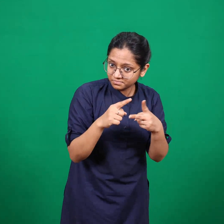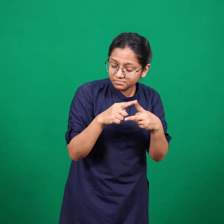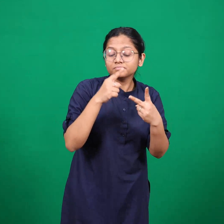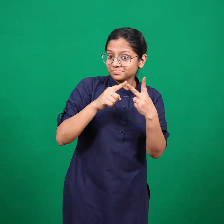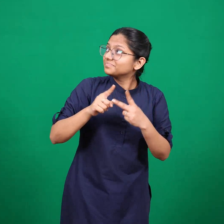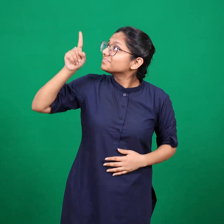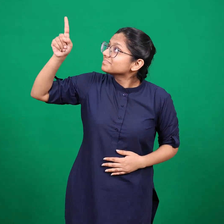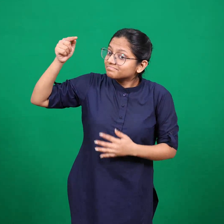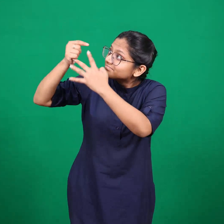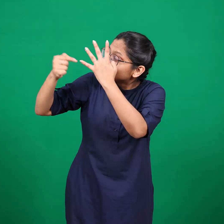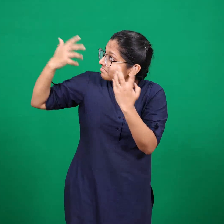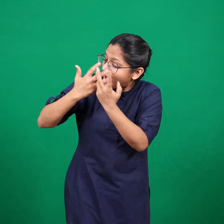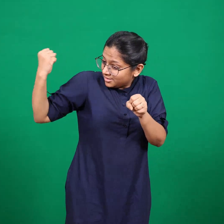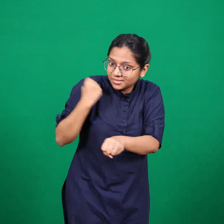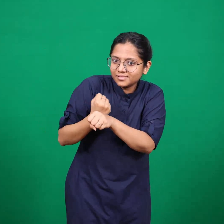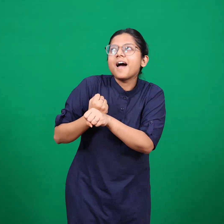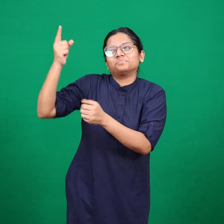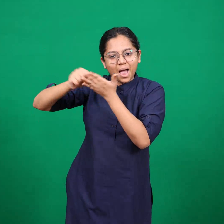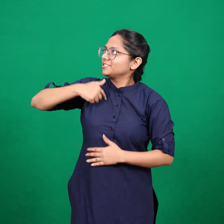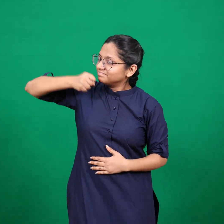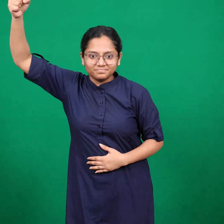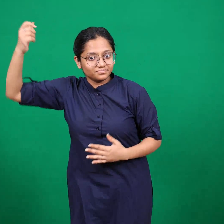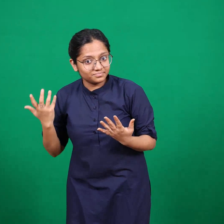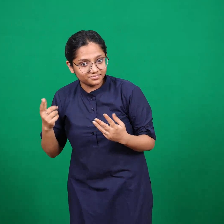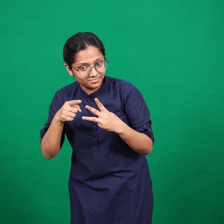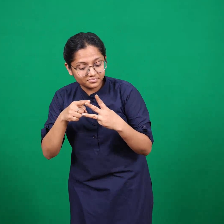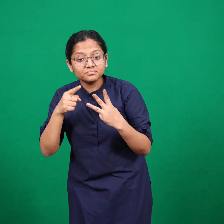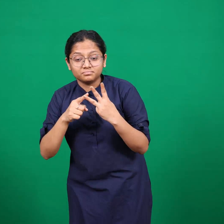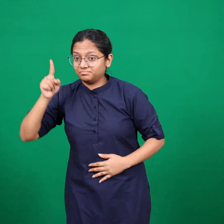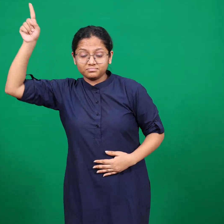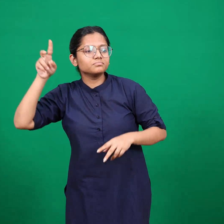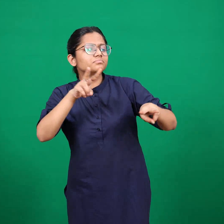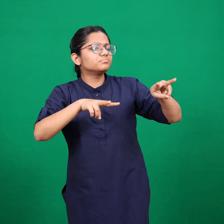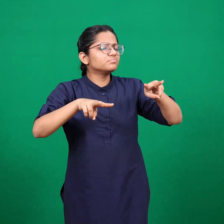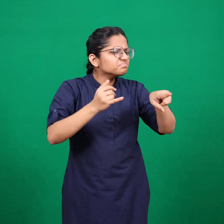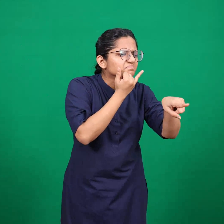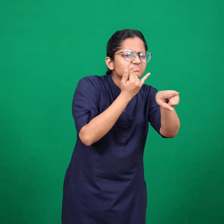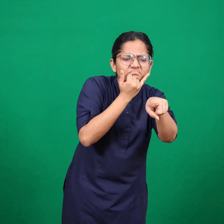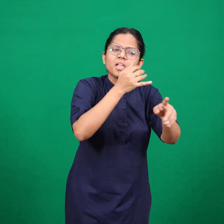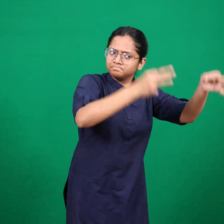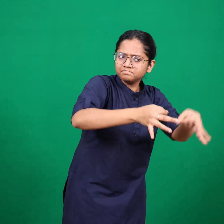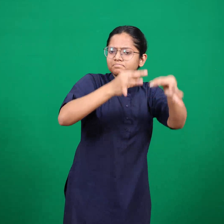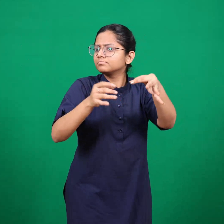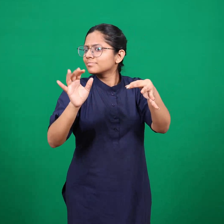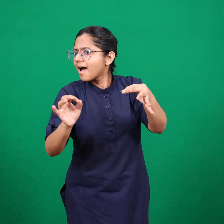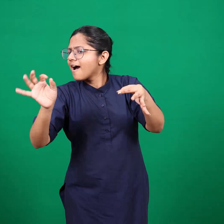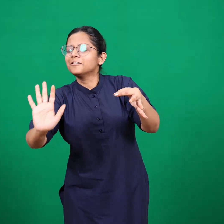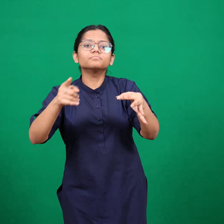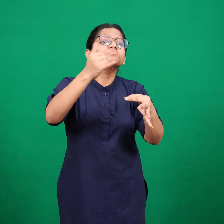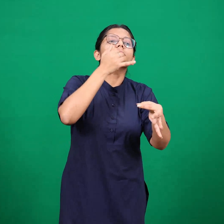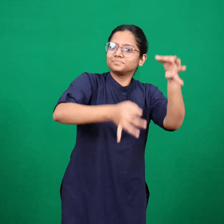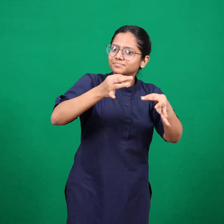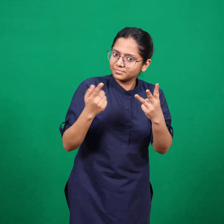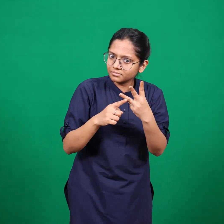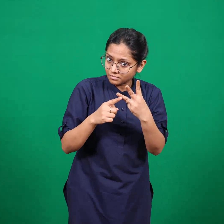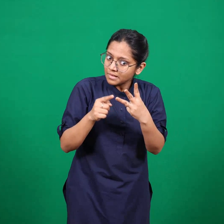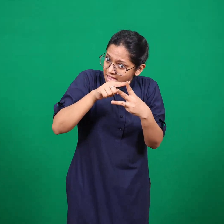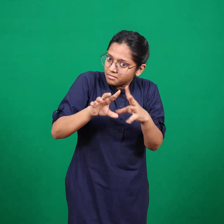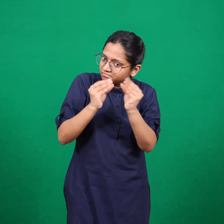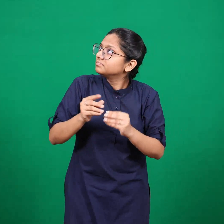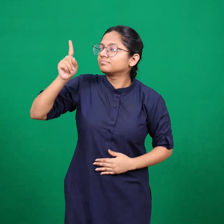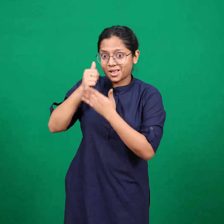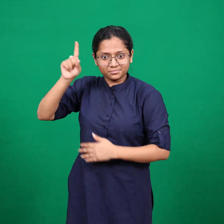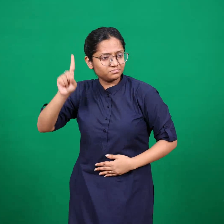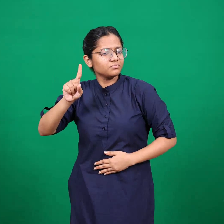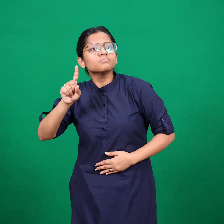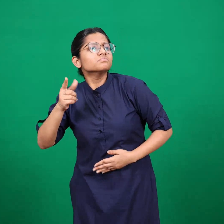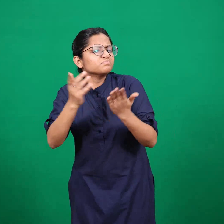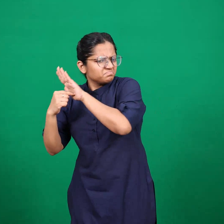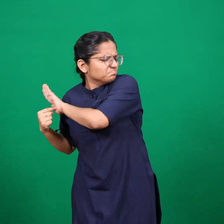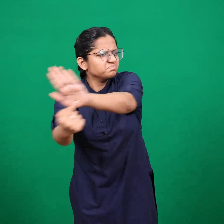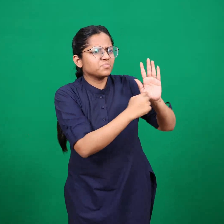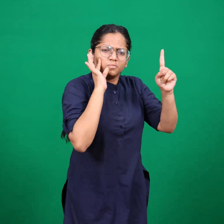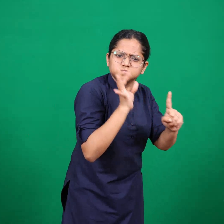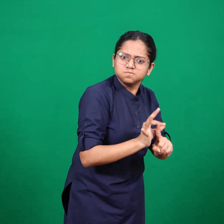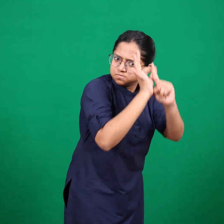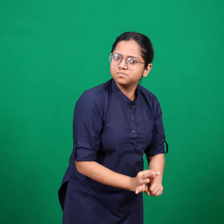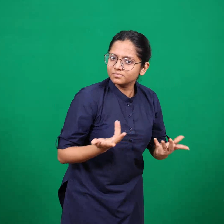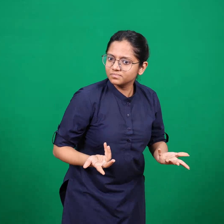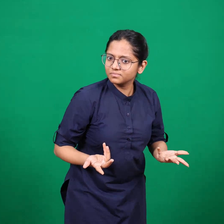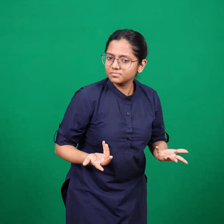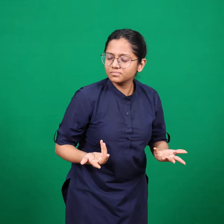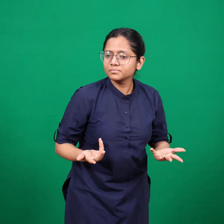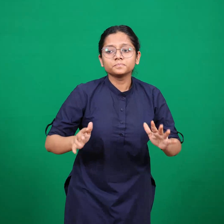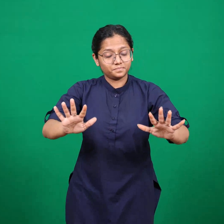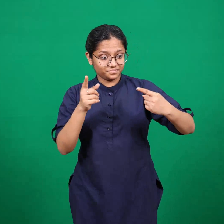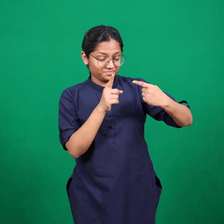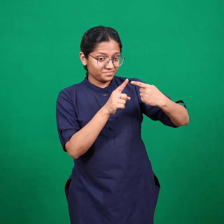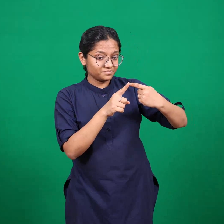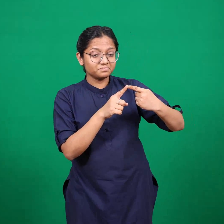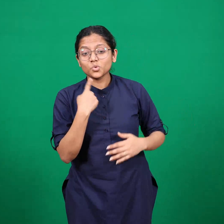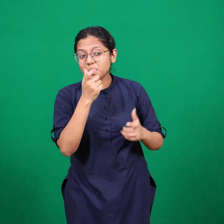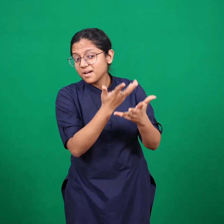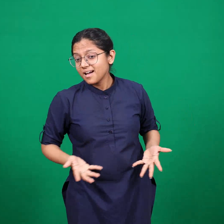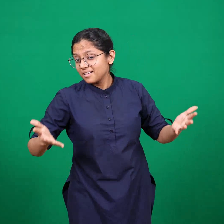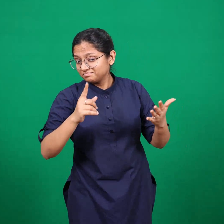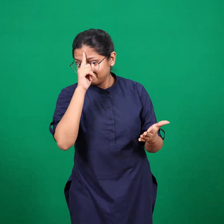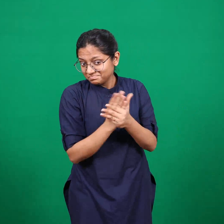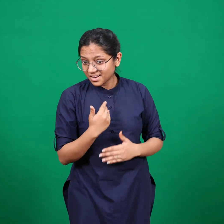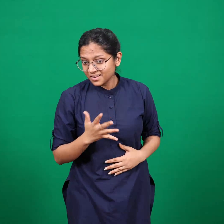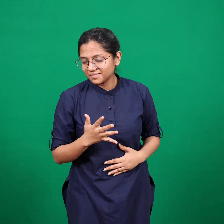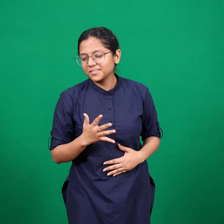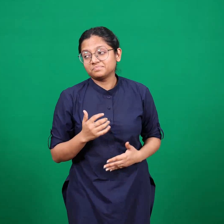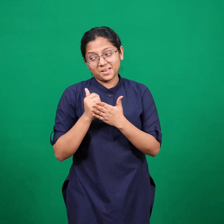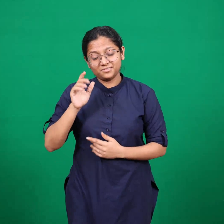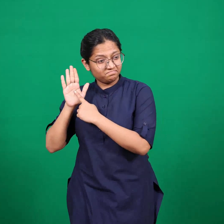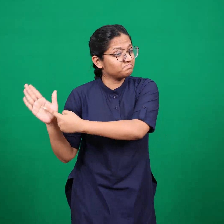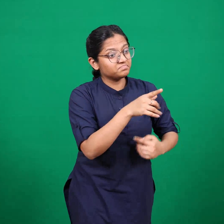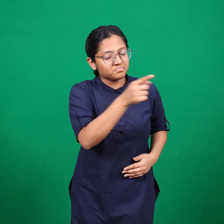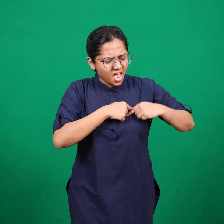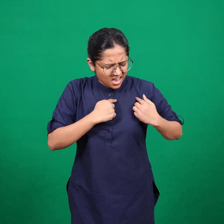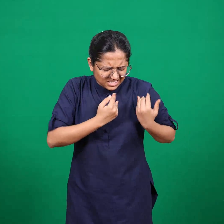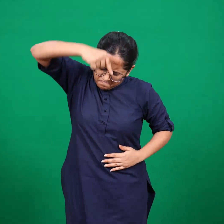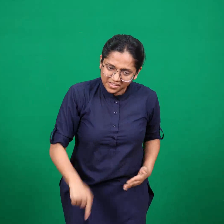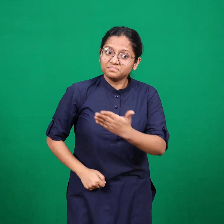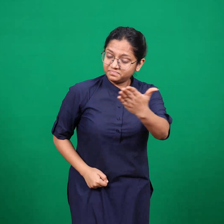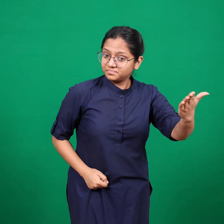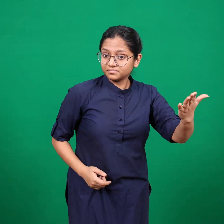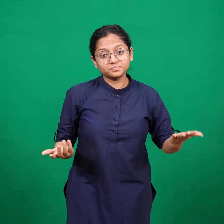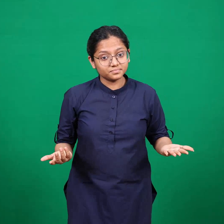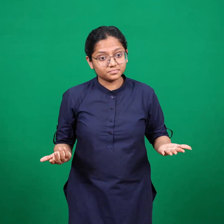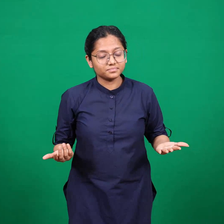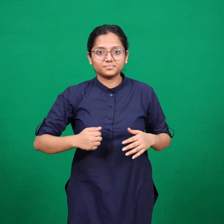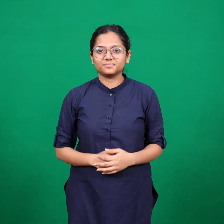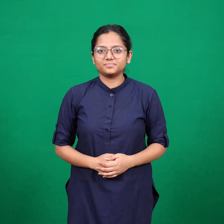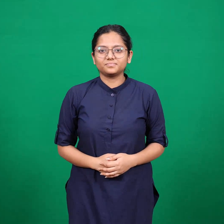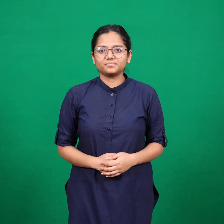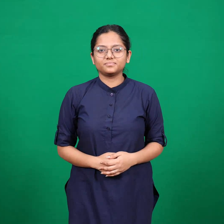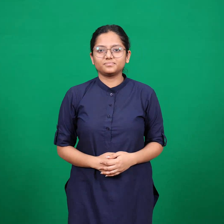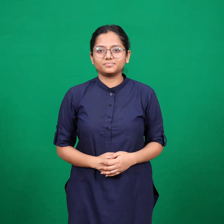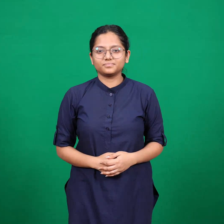And when He comes, He will convict the world in regard to sin and righteousness and judgment: in regard to sin, because they do not believe in Me;